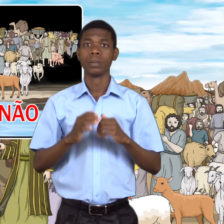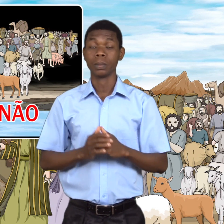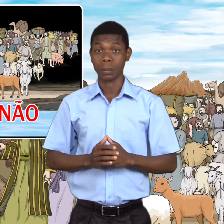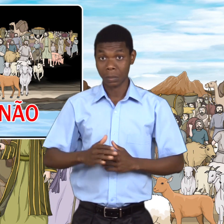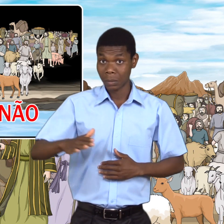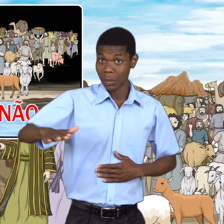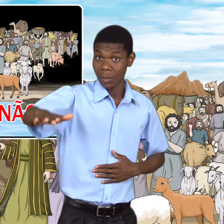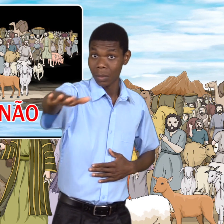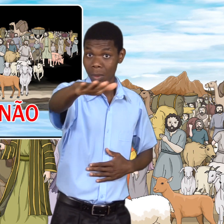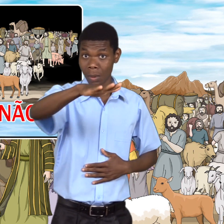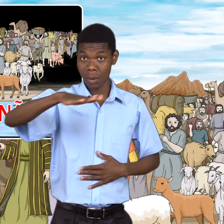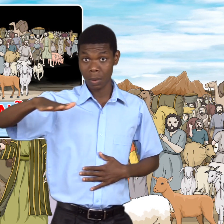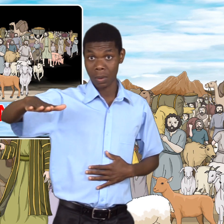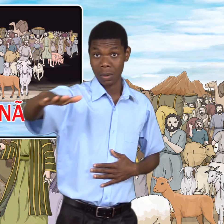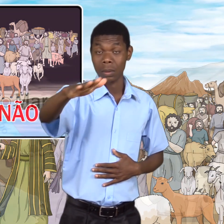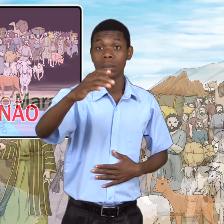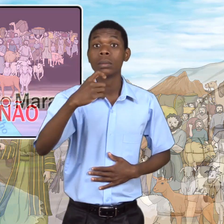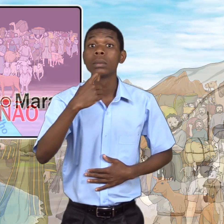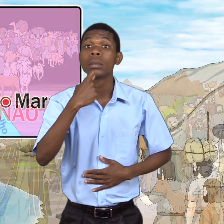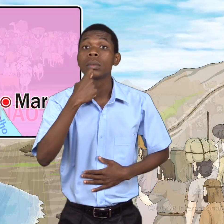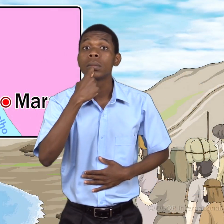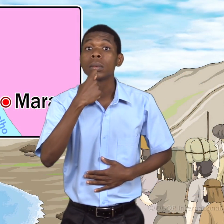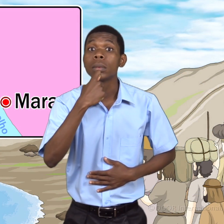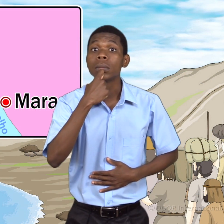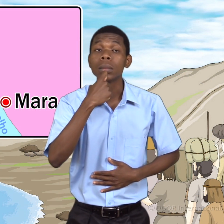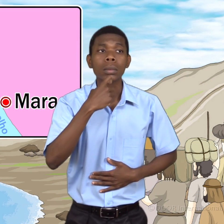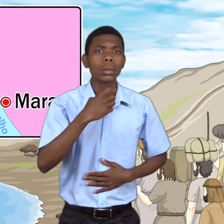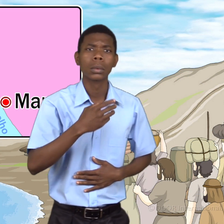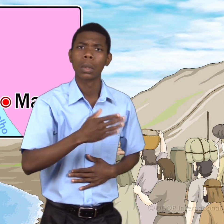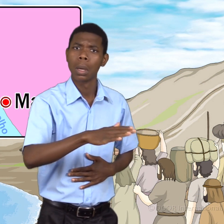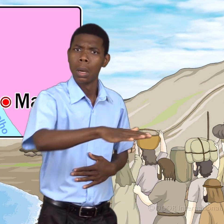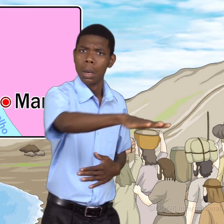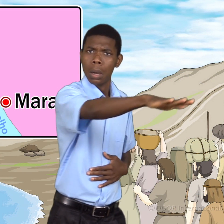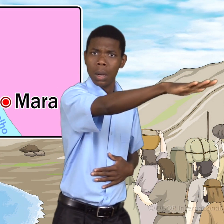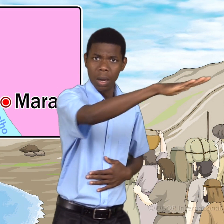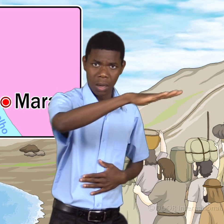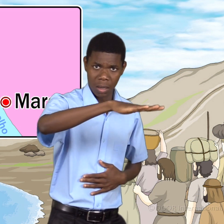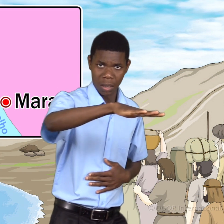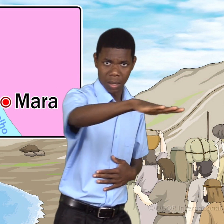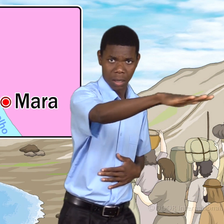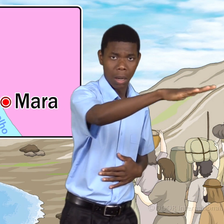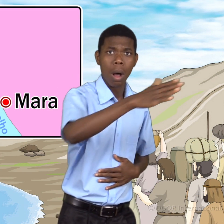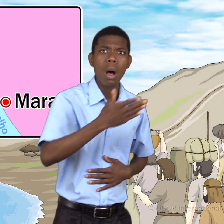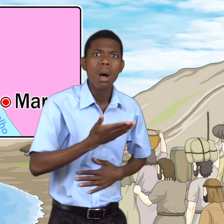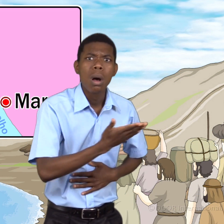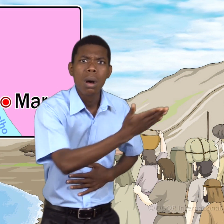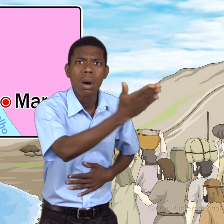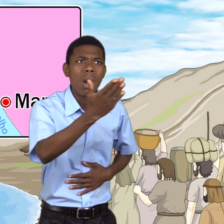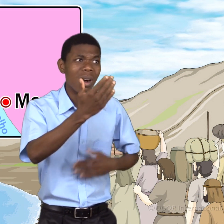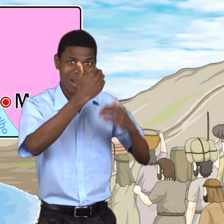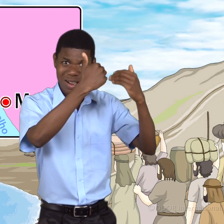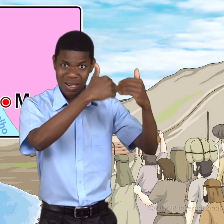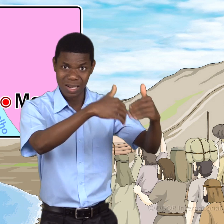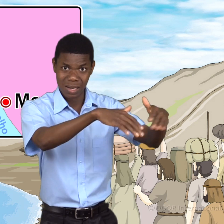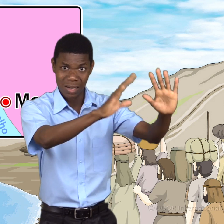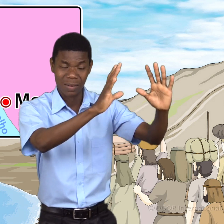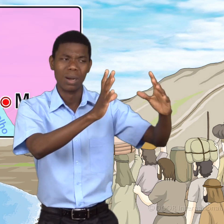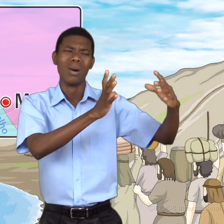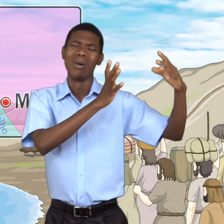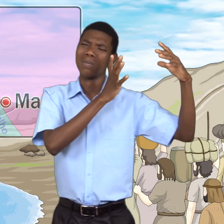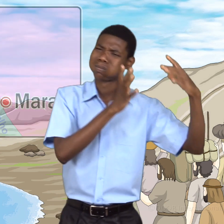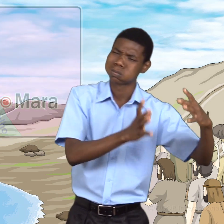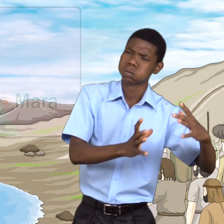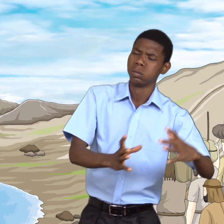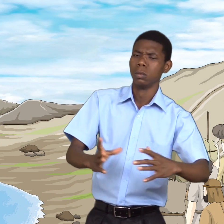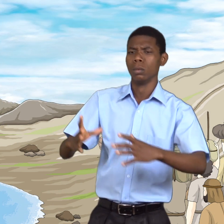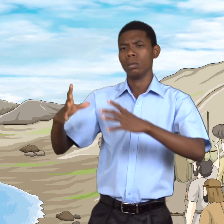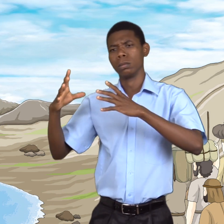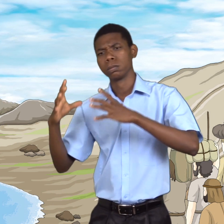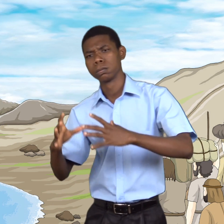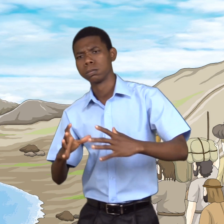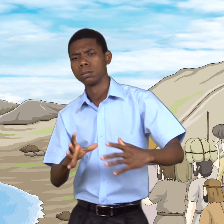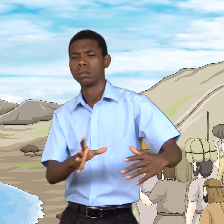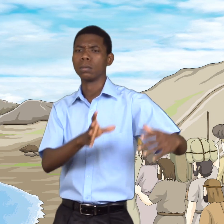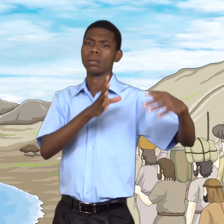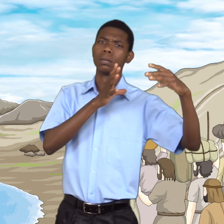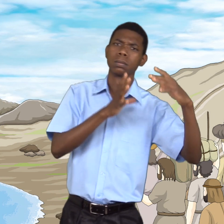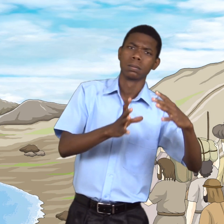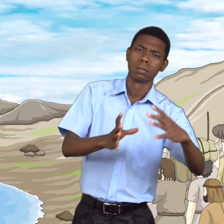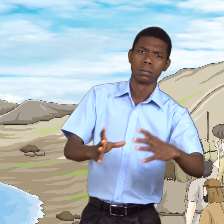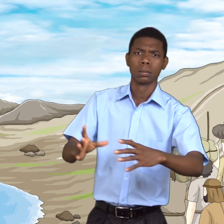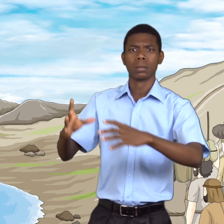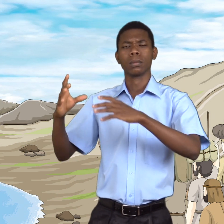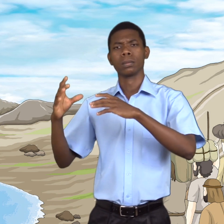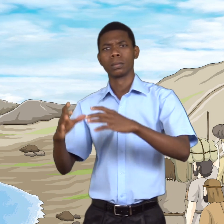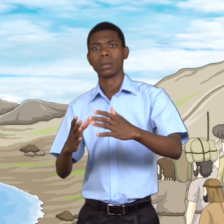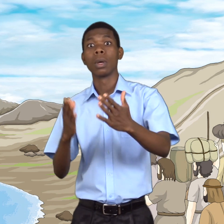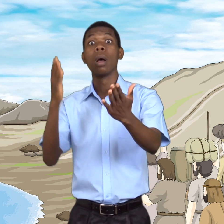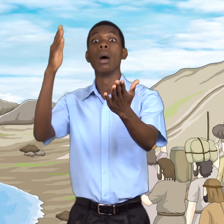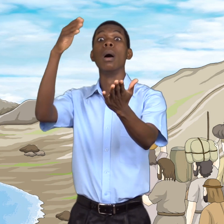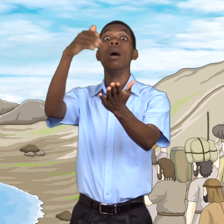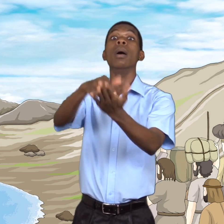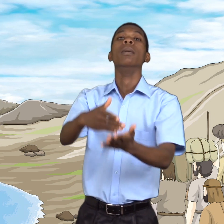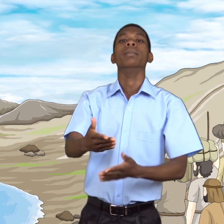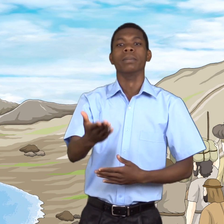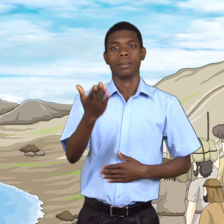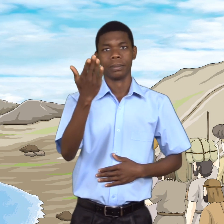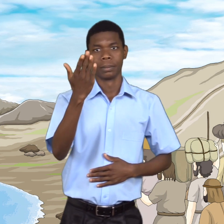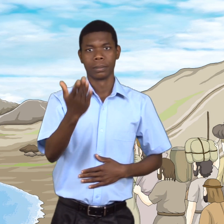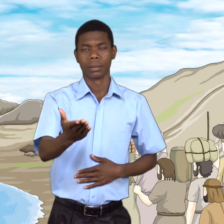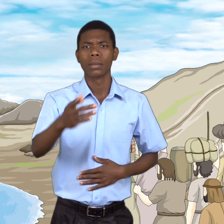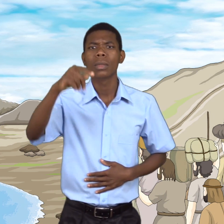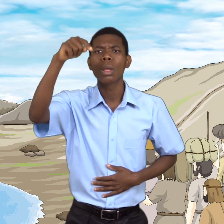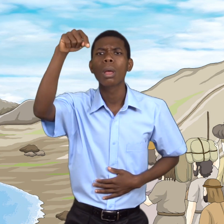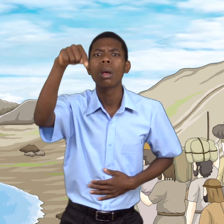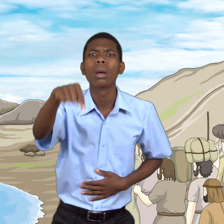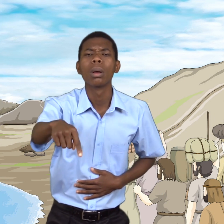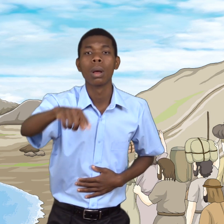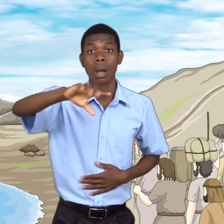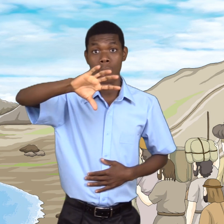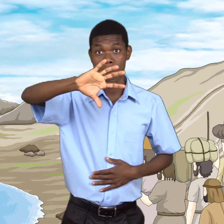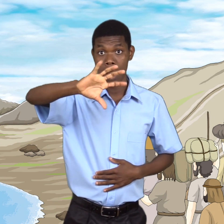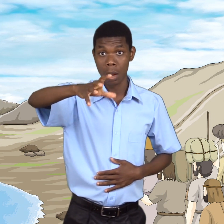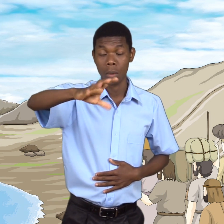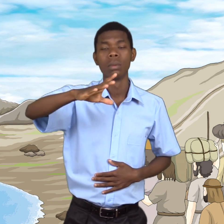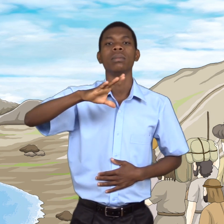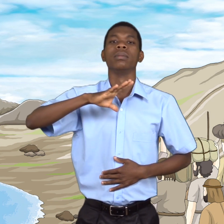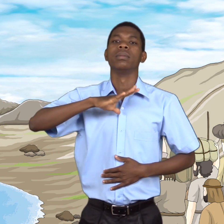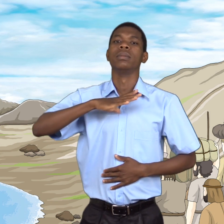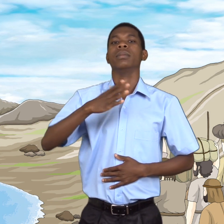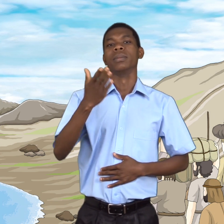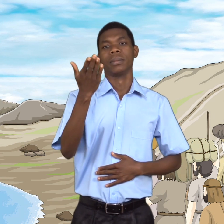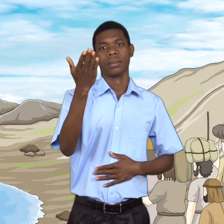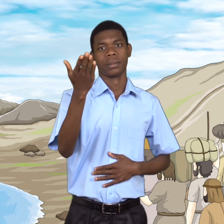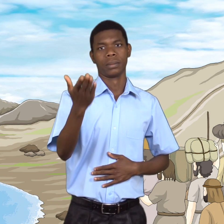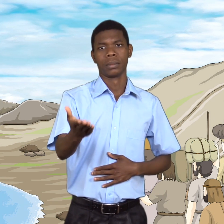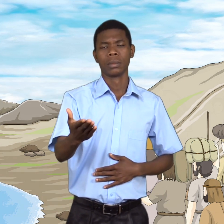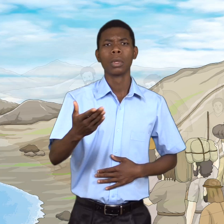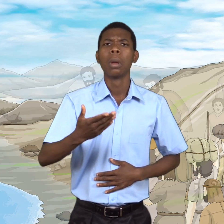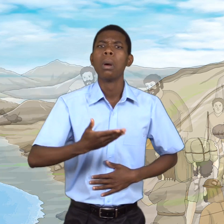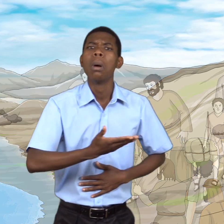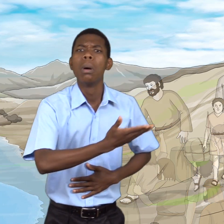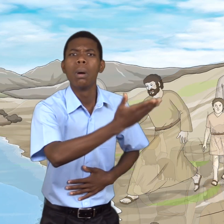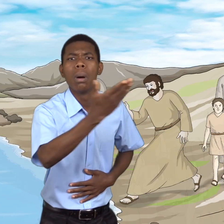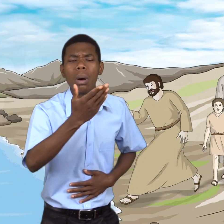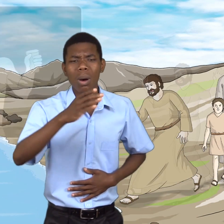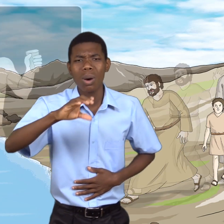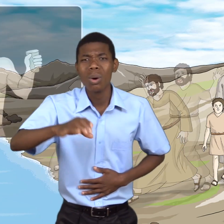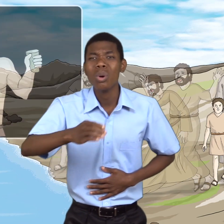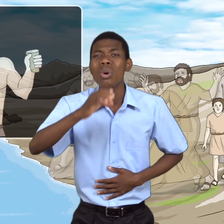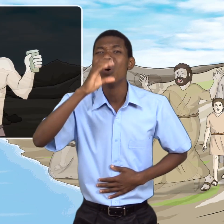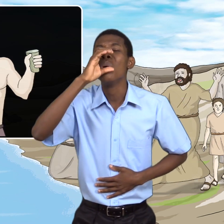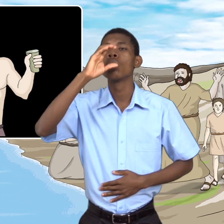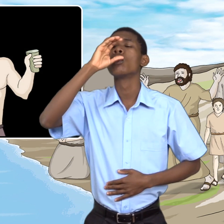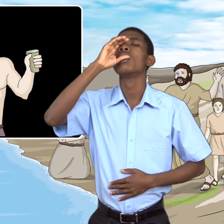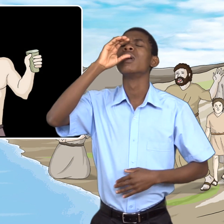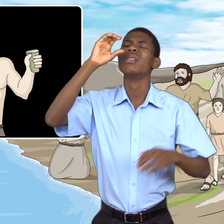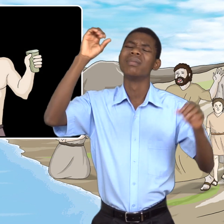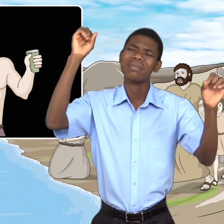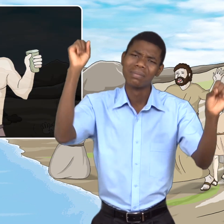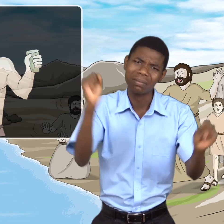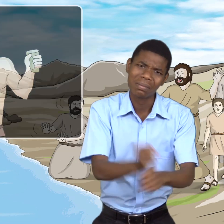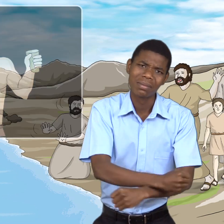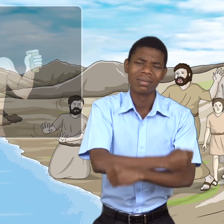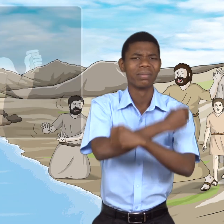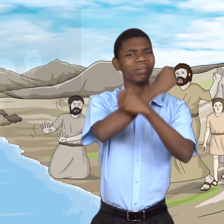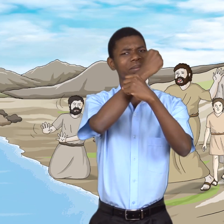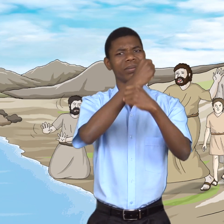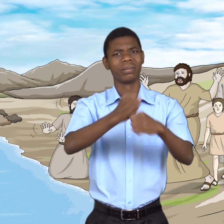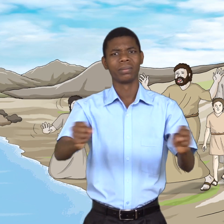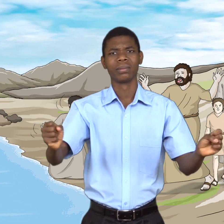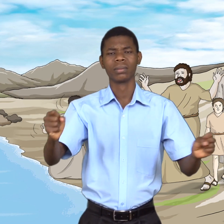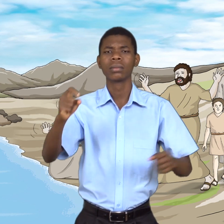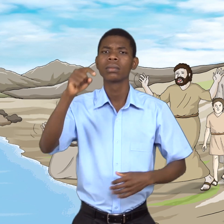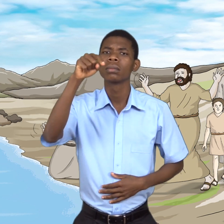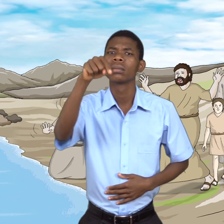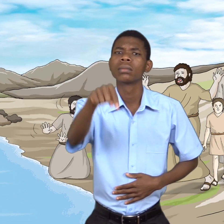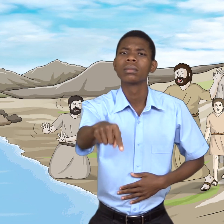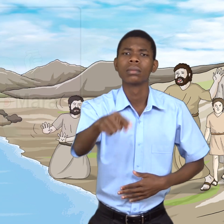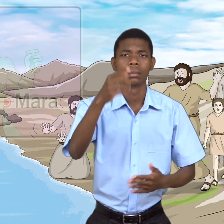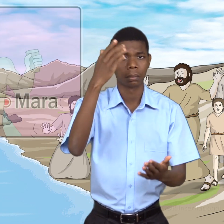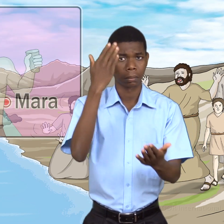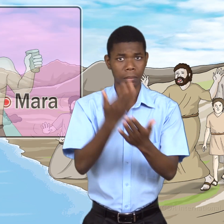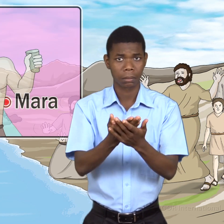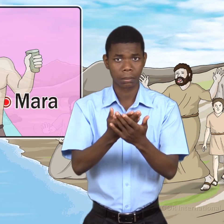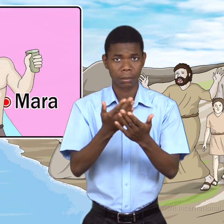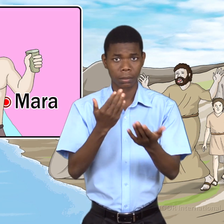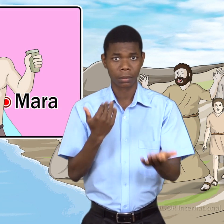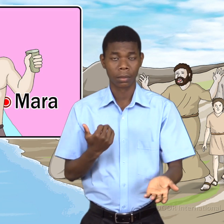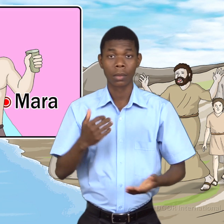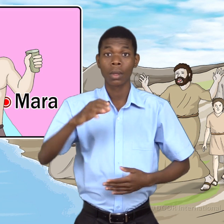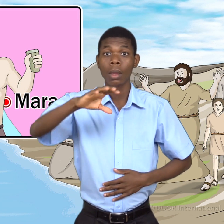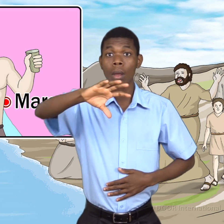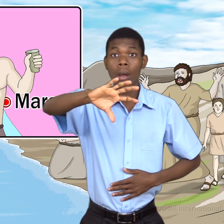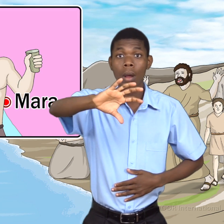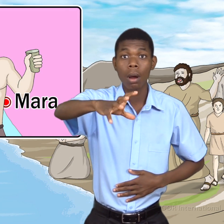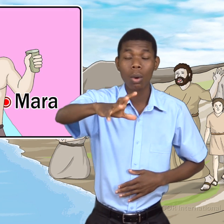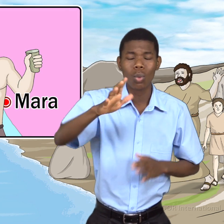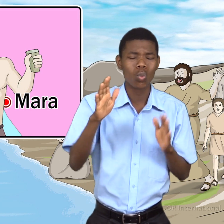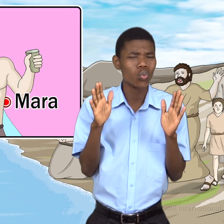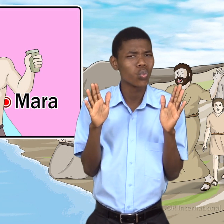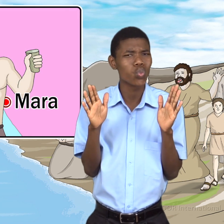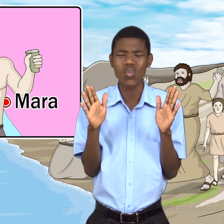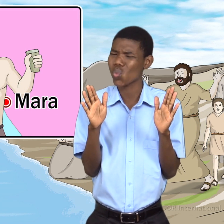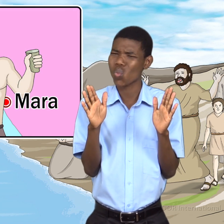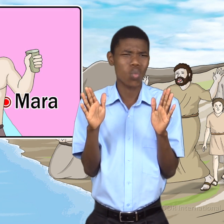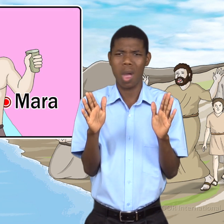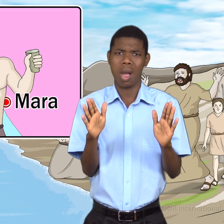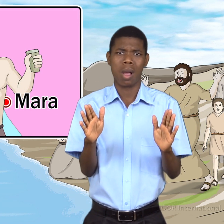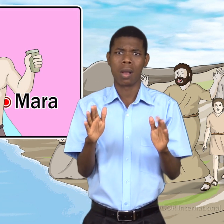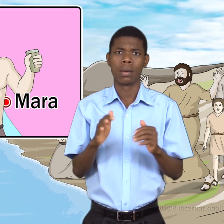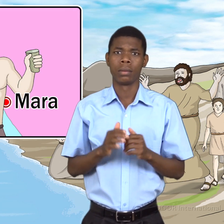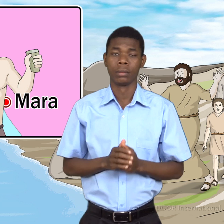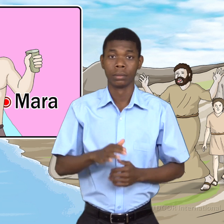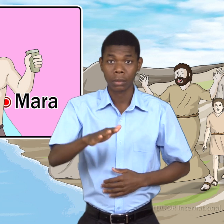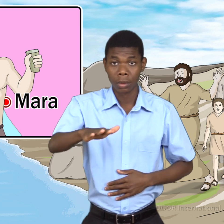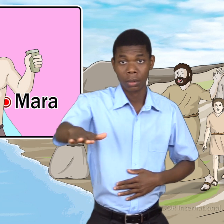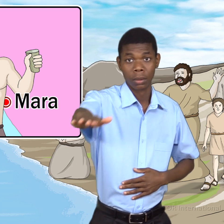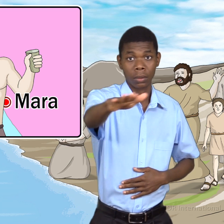And when they came to Marah, they could not drink the water there because it was bitter.